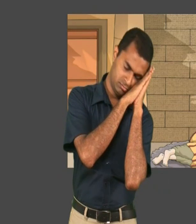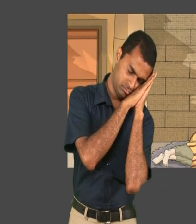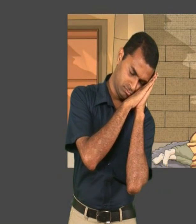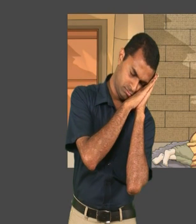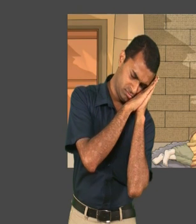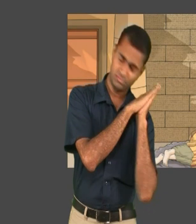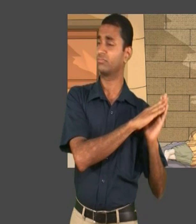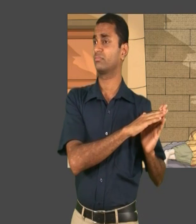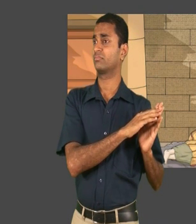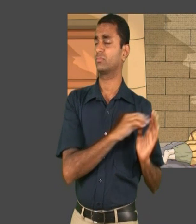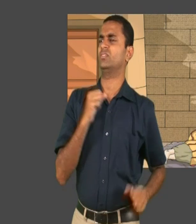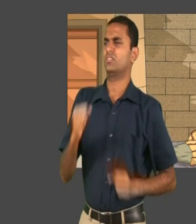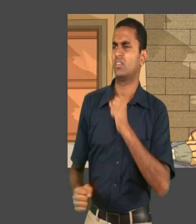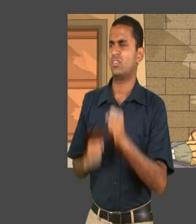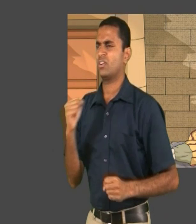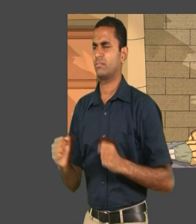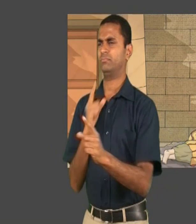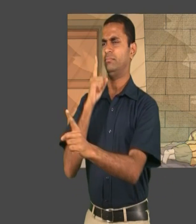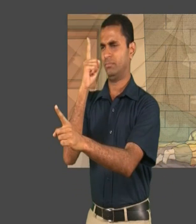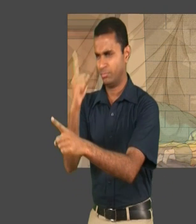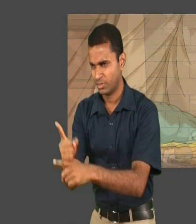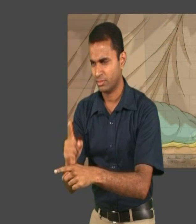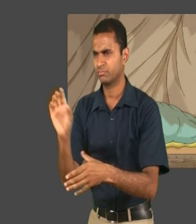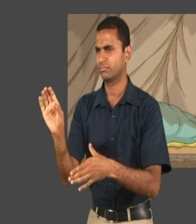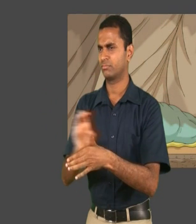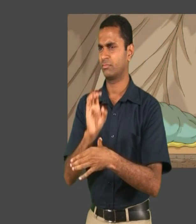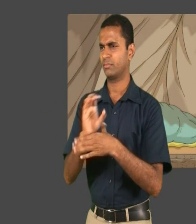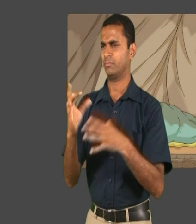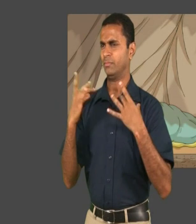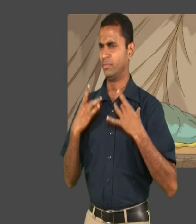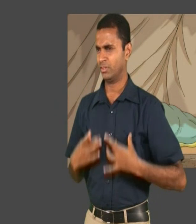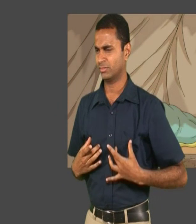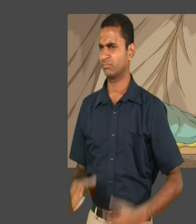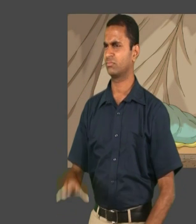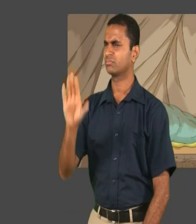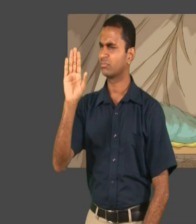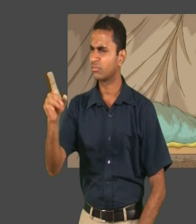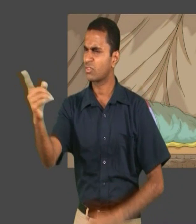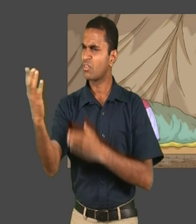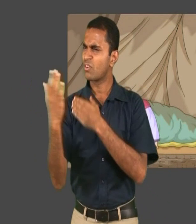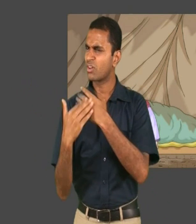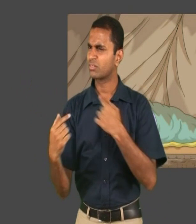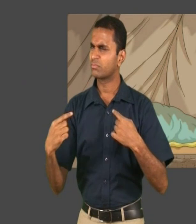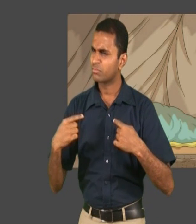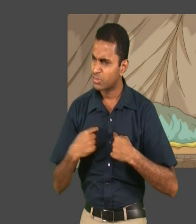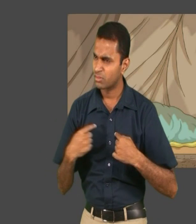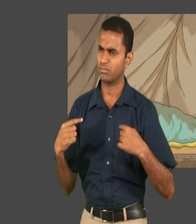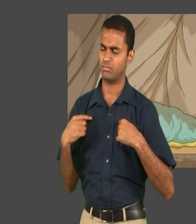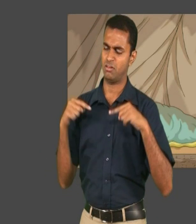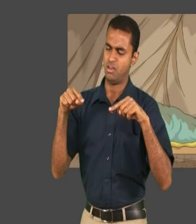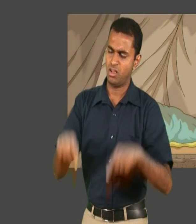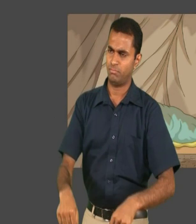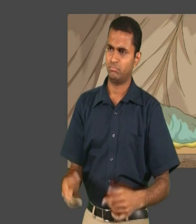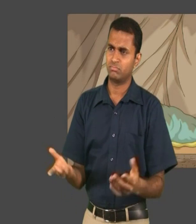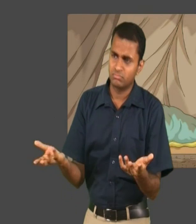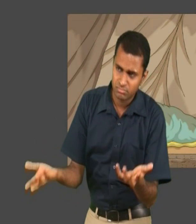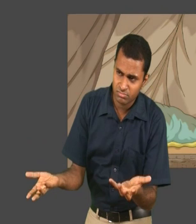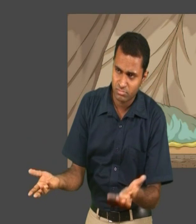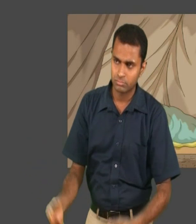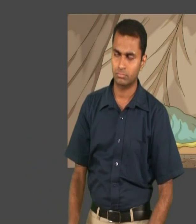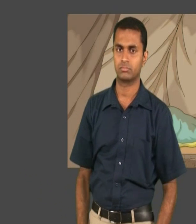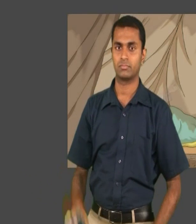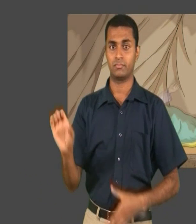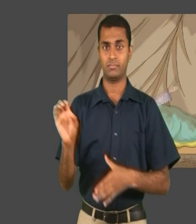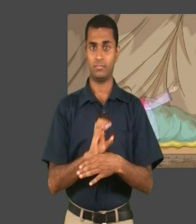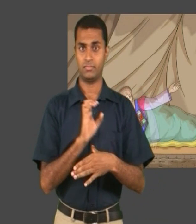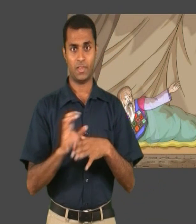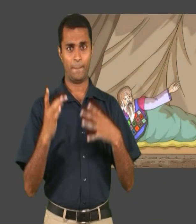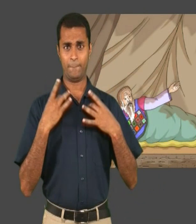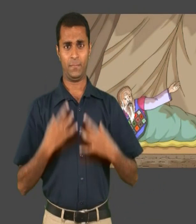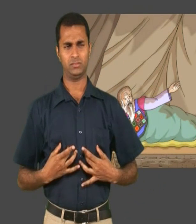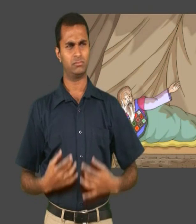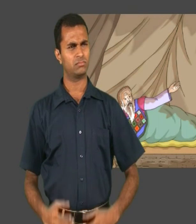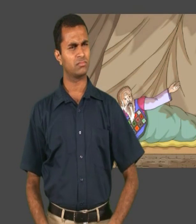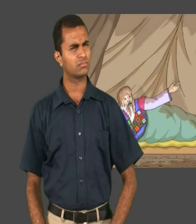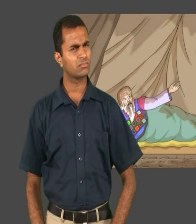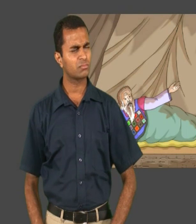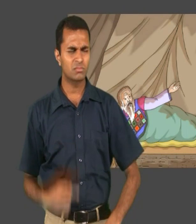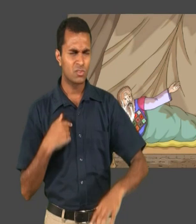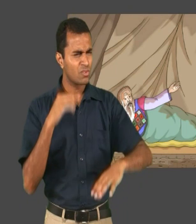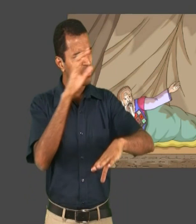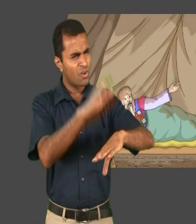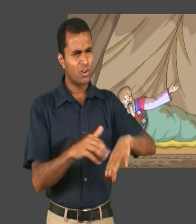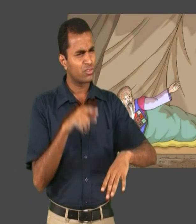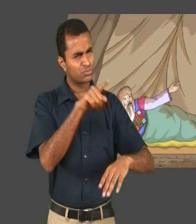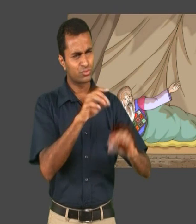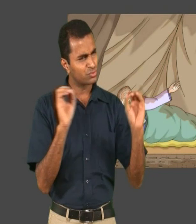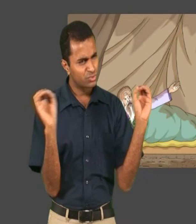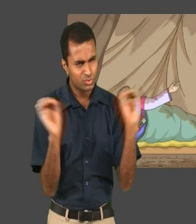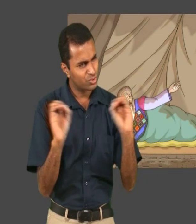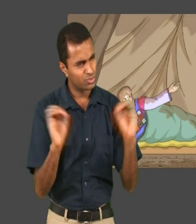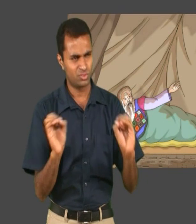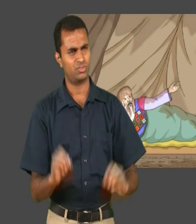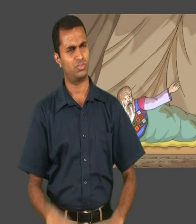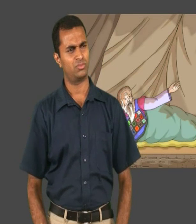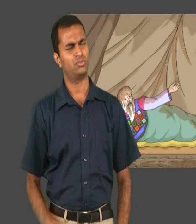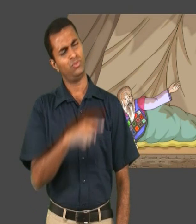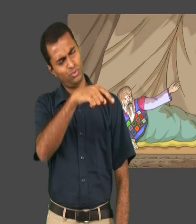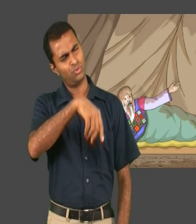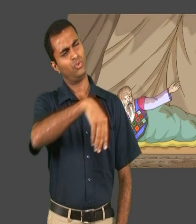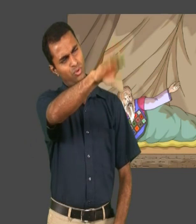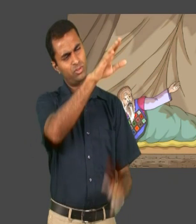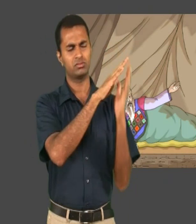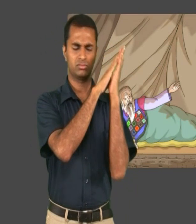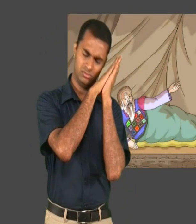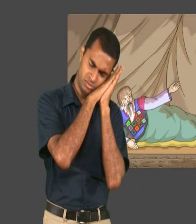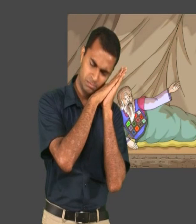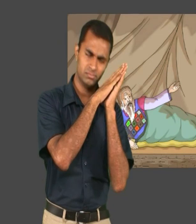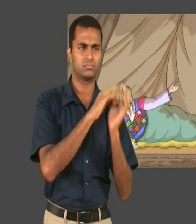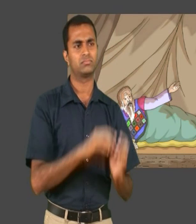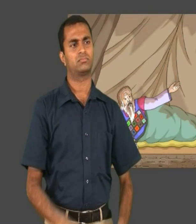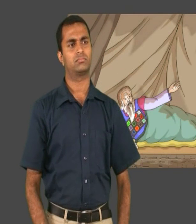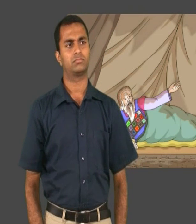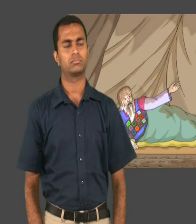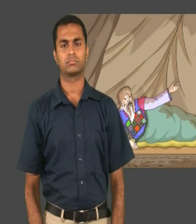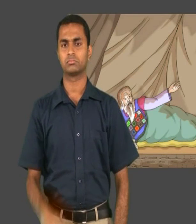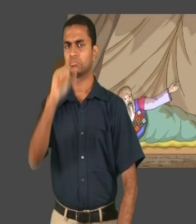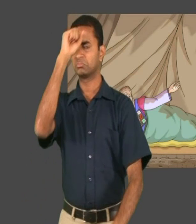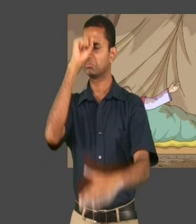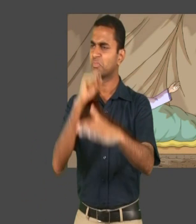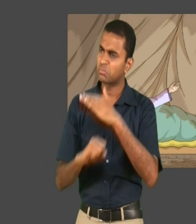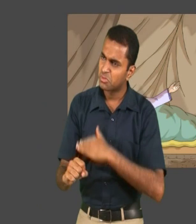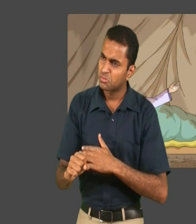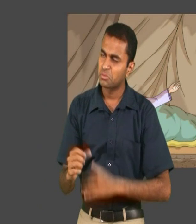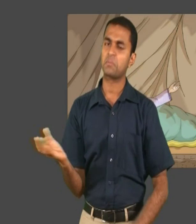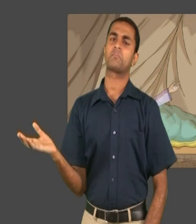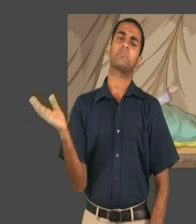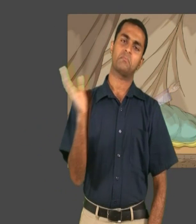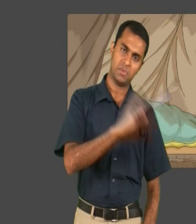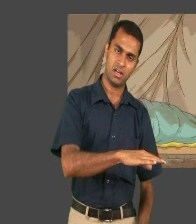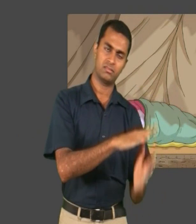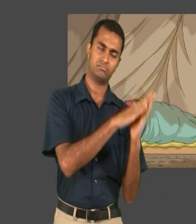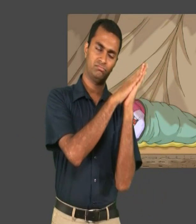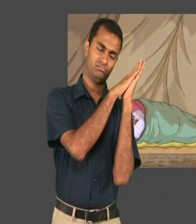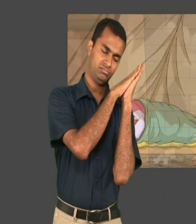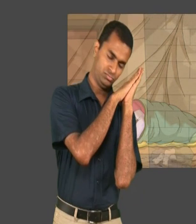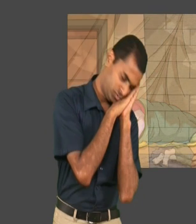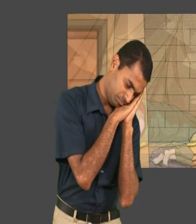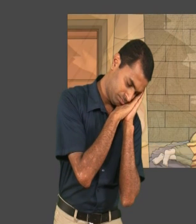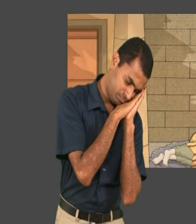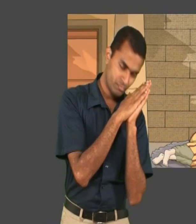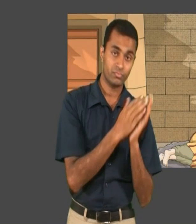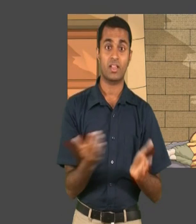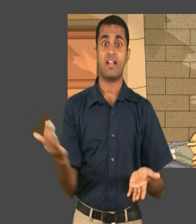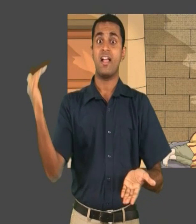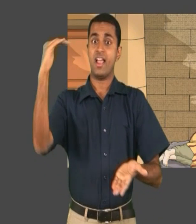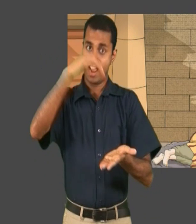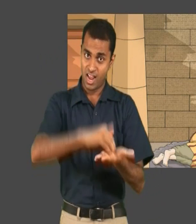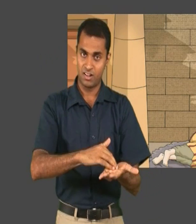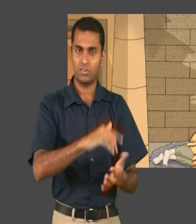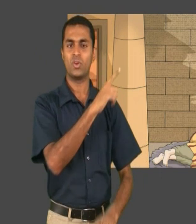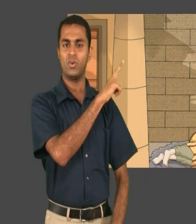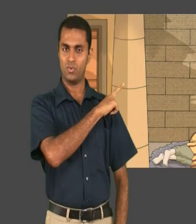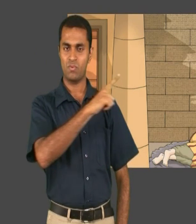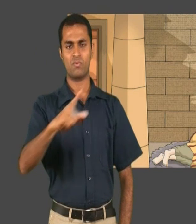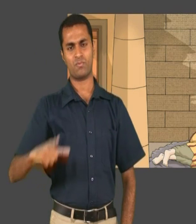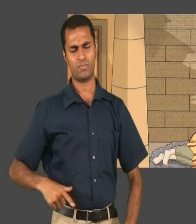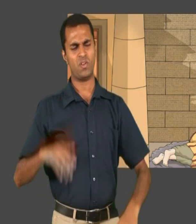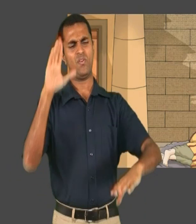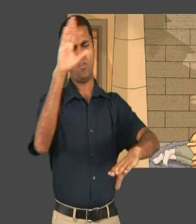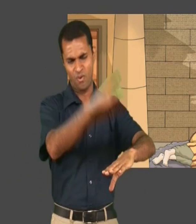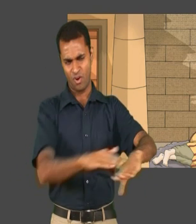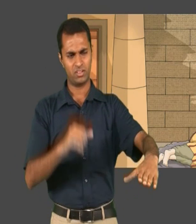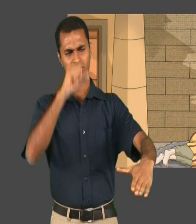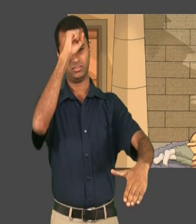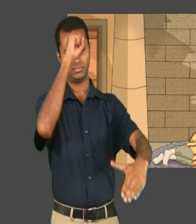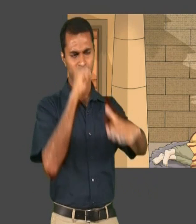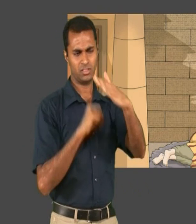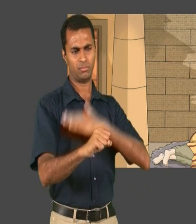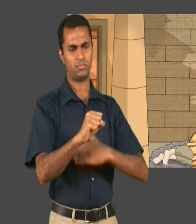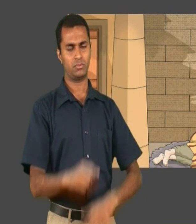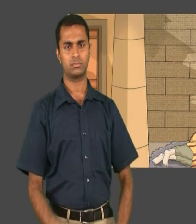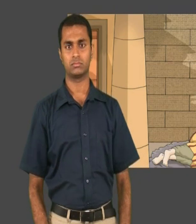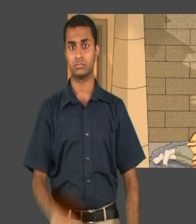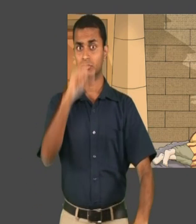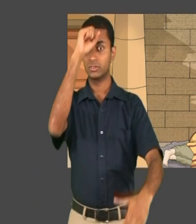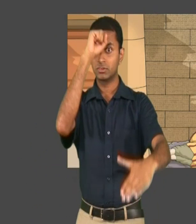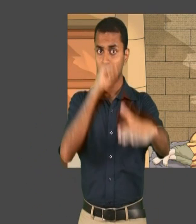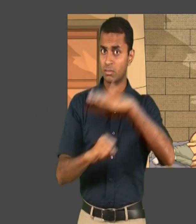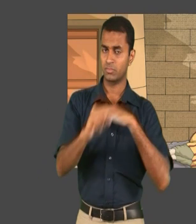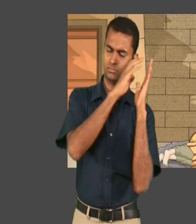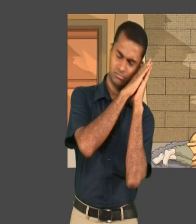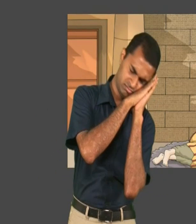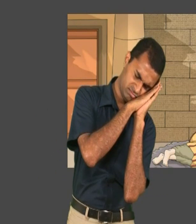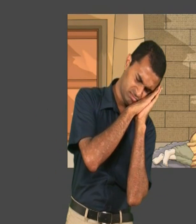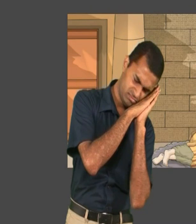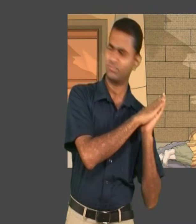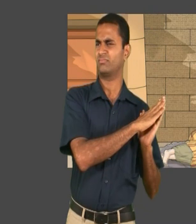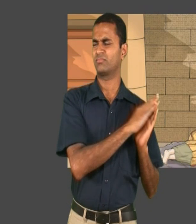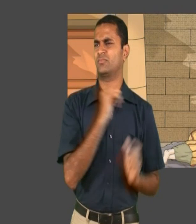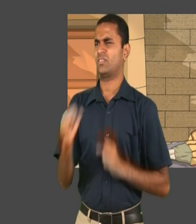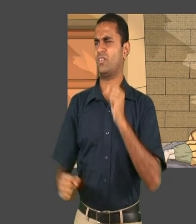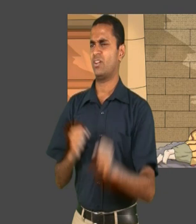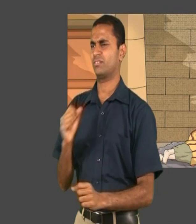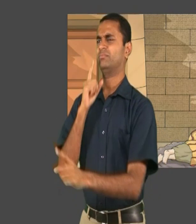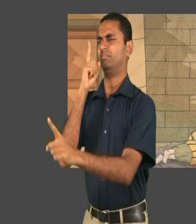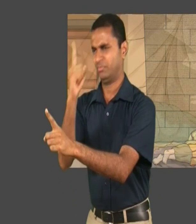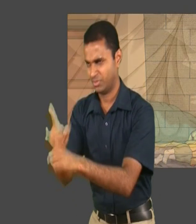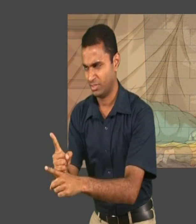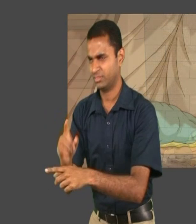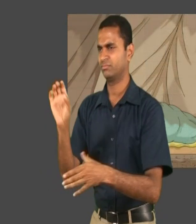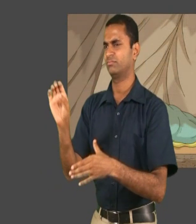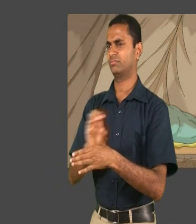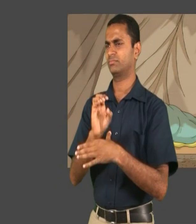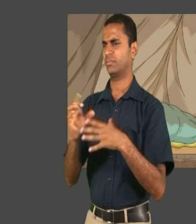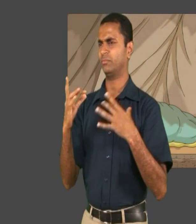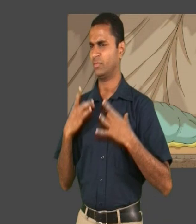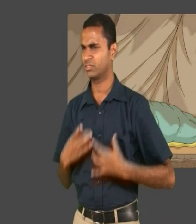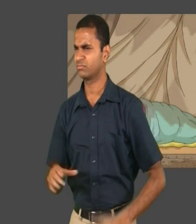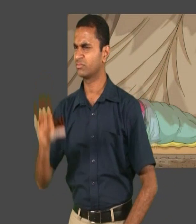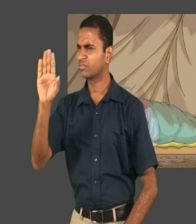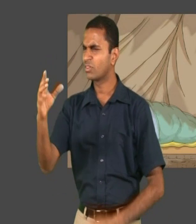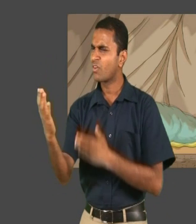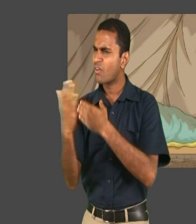He ran to Eli and said, “Here I am, for you have called me.” “I did not call,” Eli replied. “Go back and lie down.” So he went and lay down. Once again the LORD called, “Samuel!”